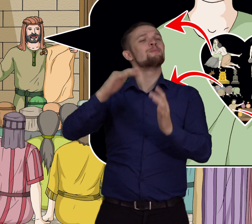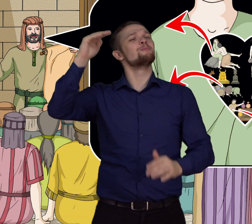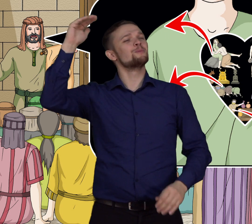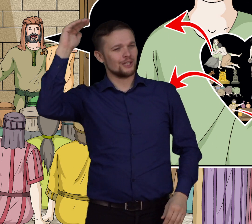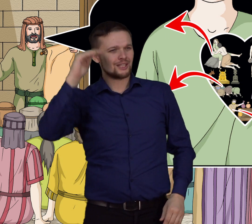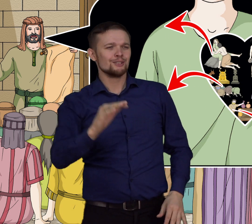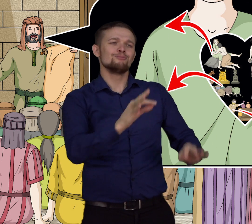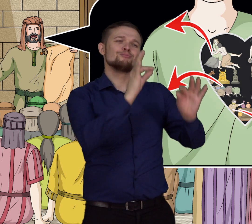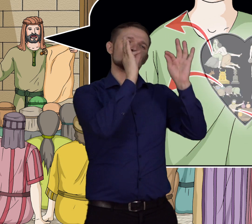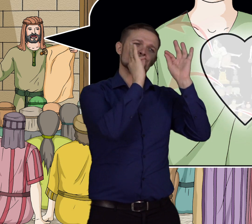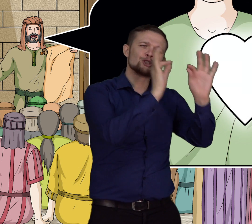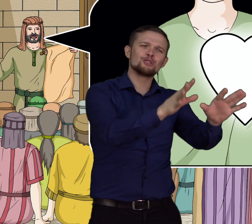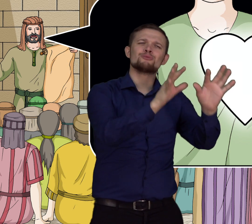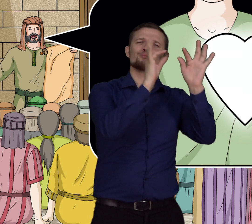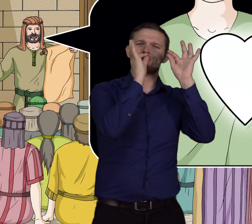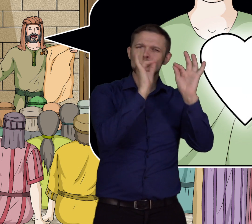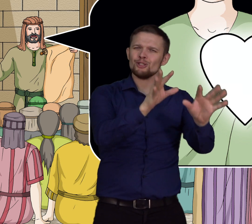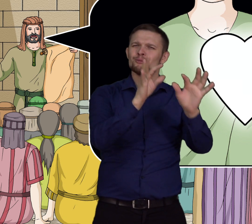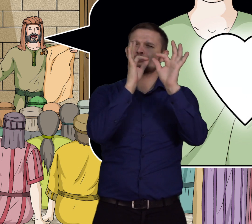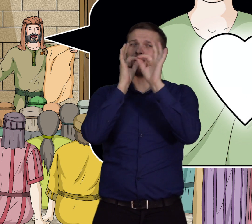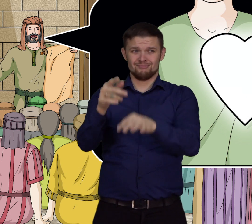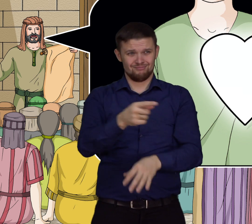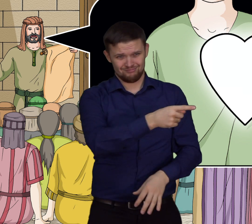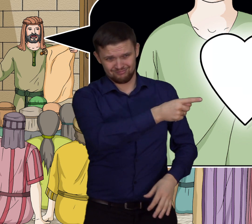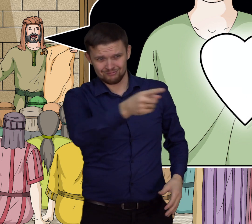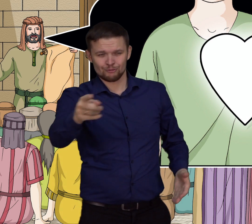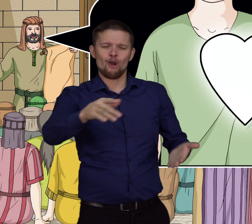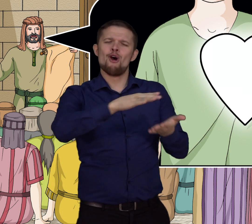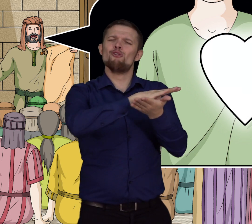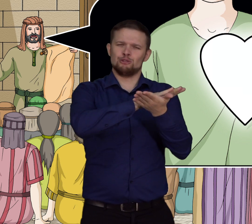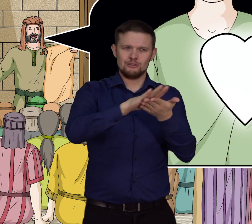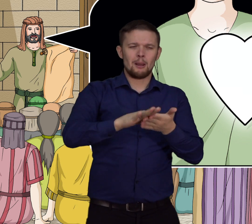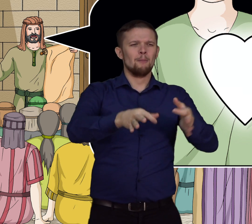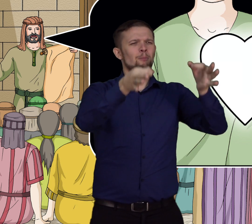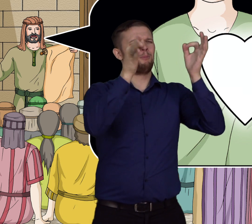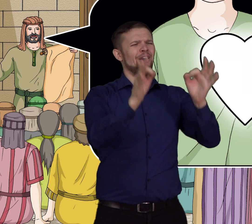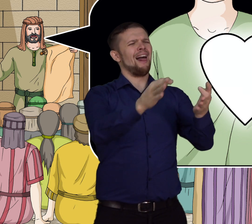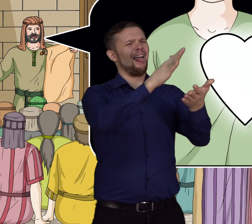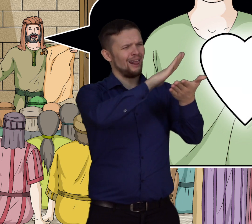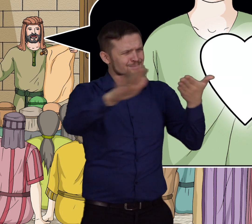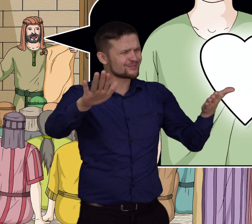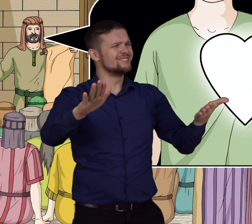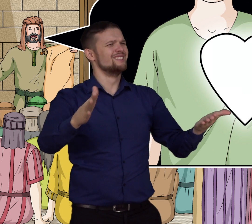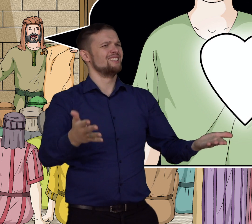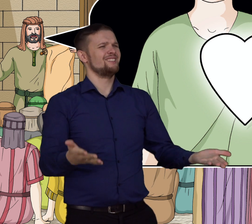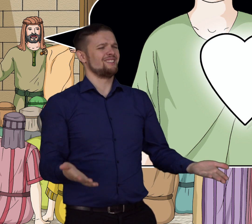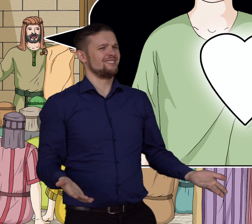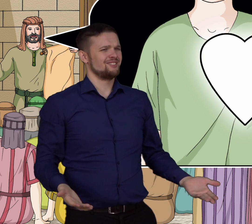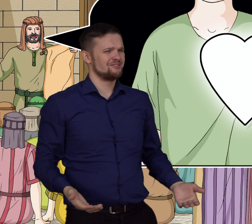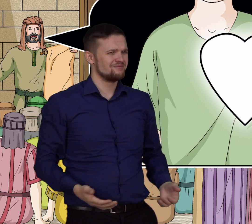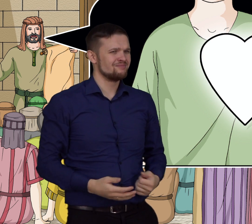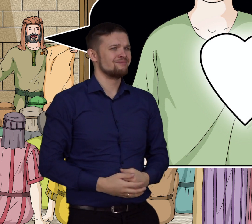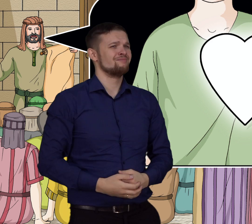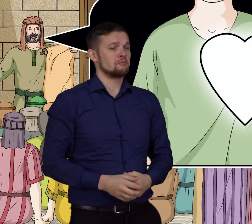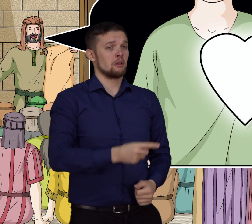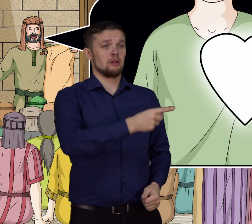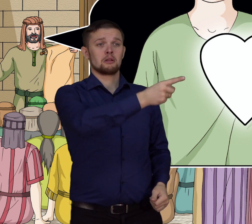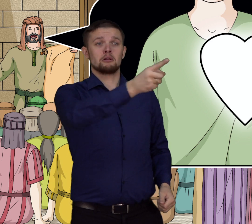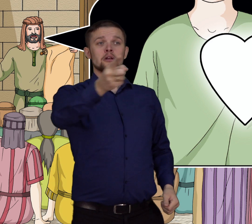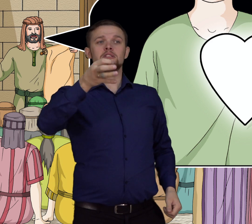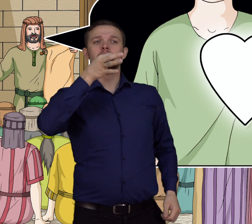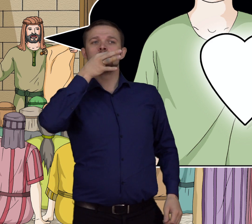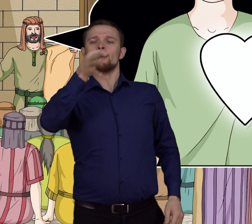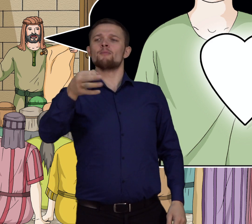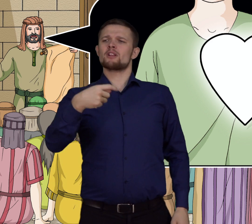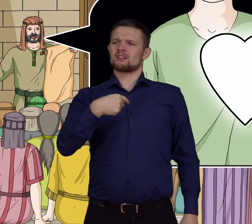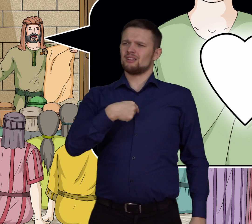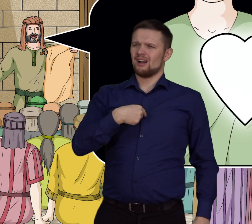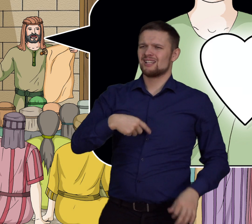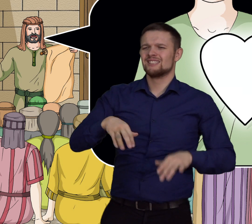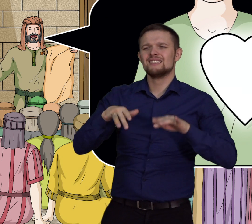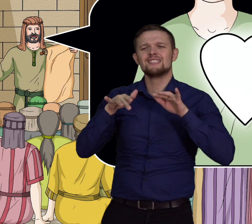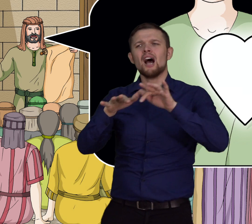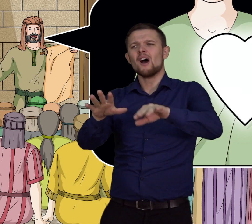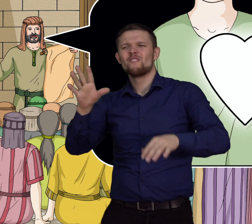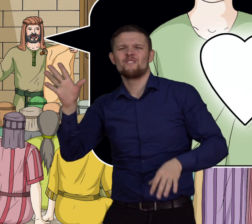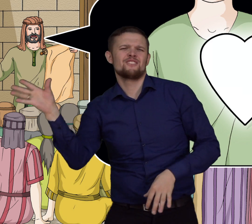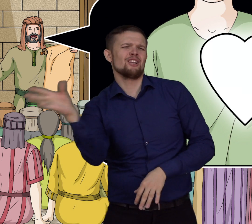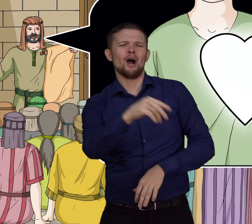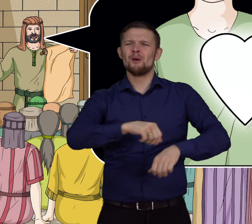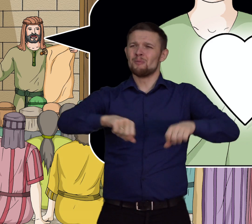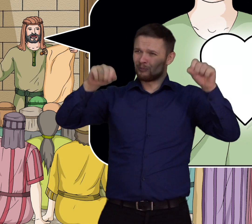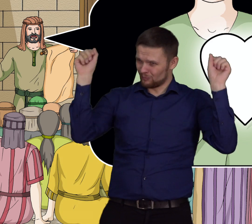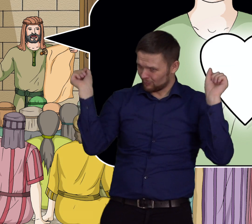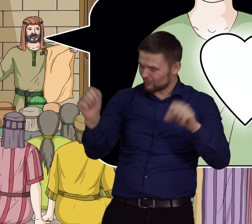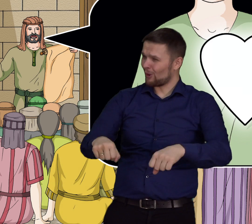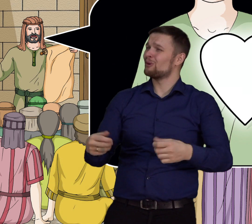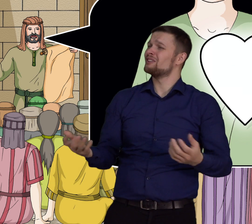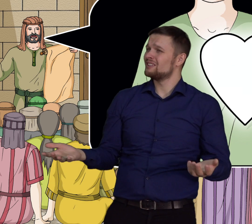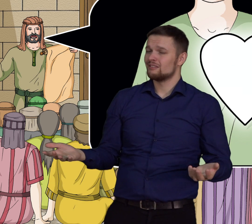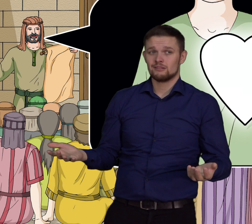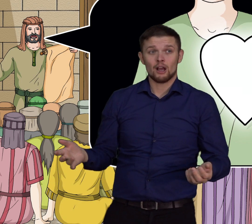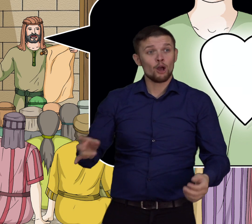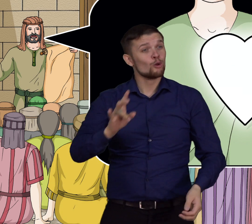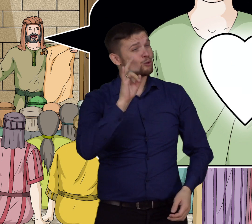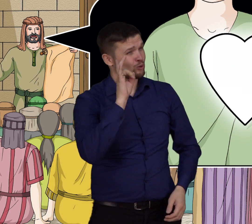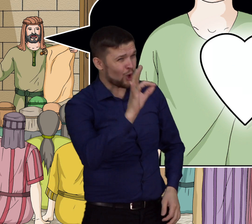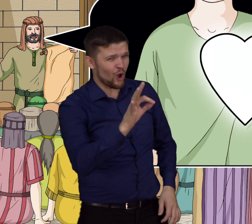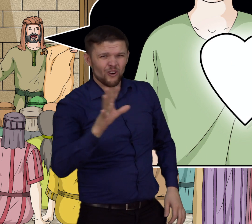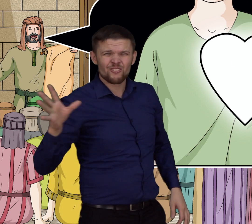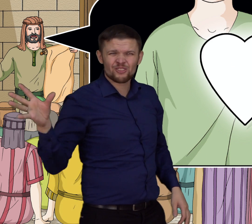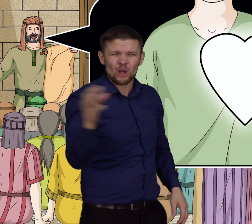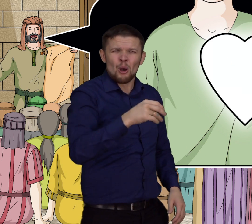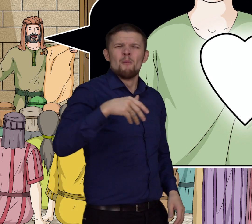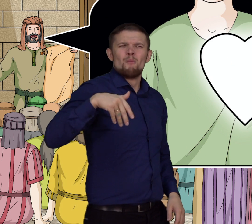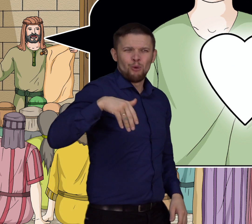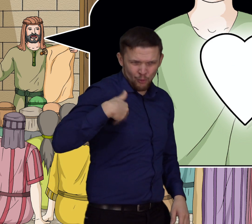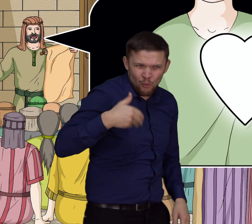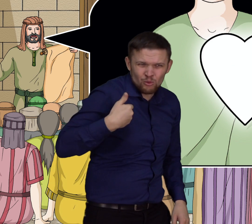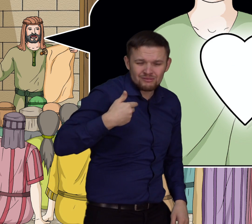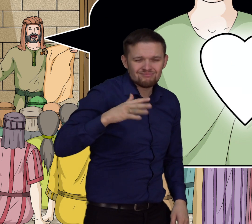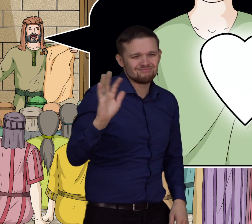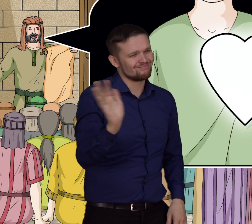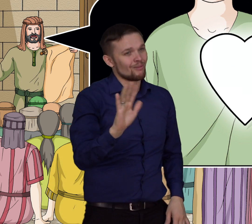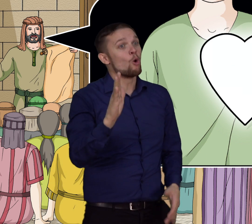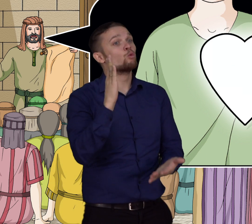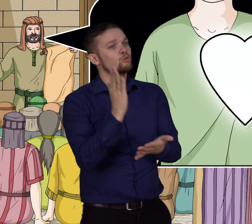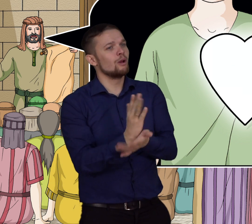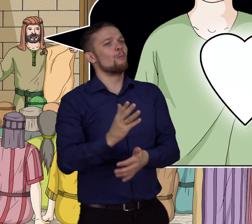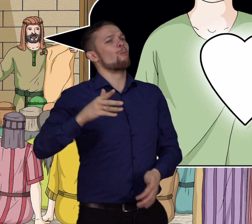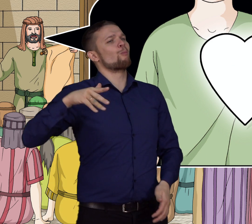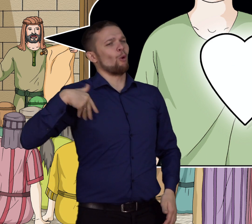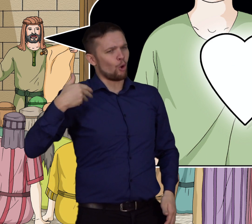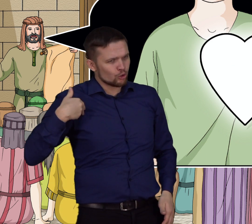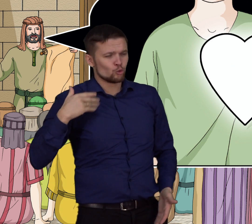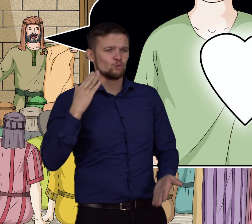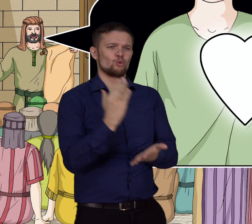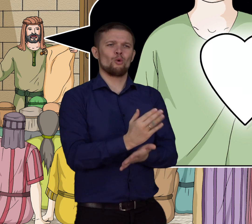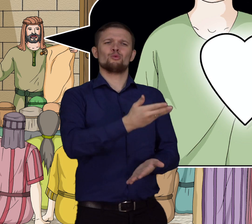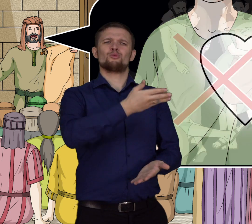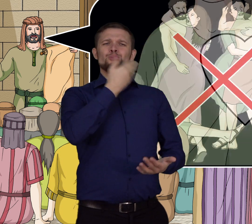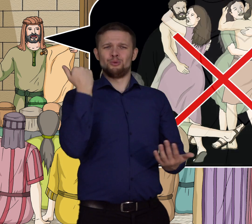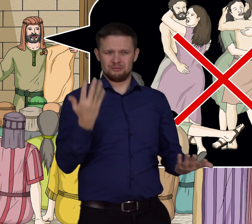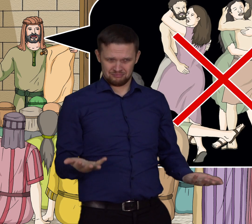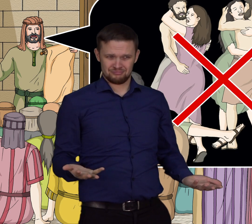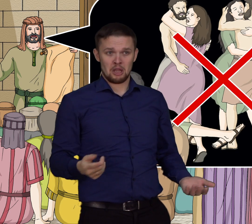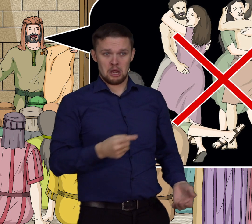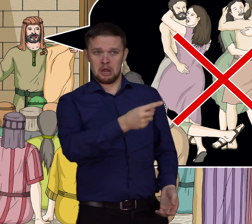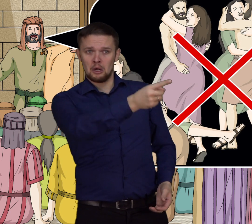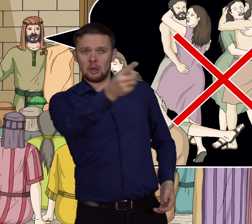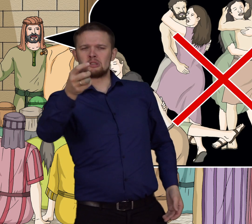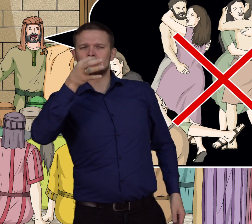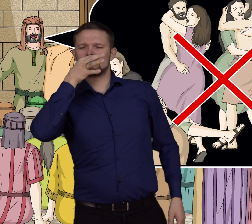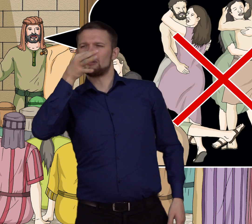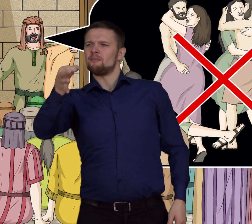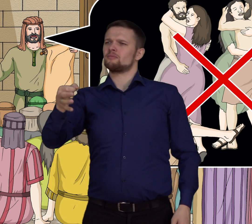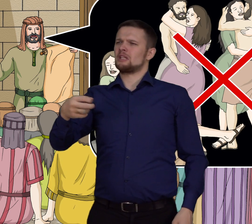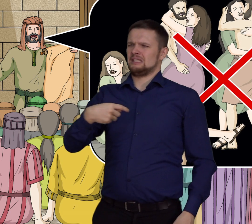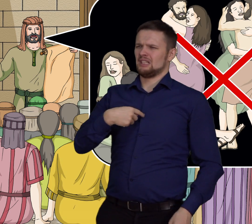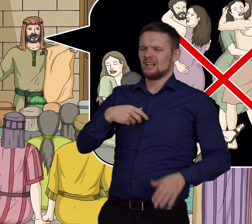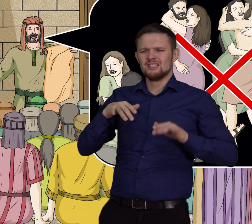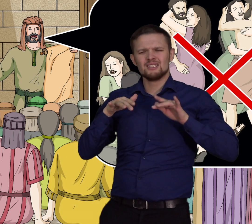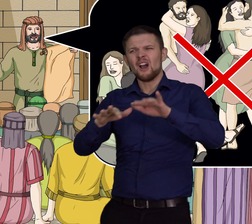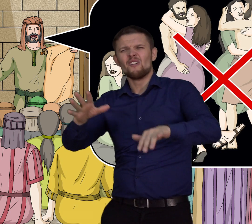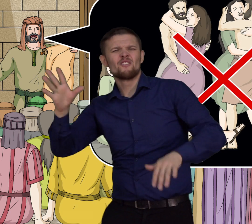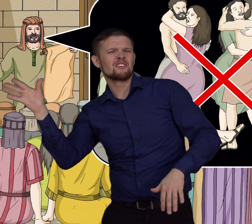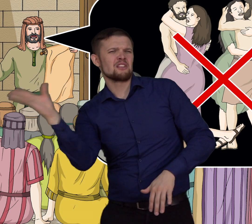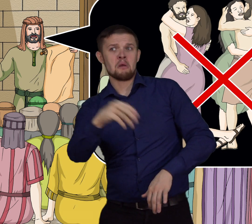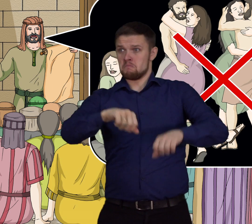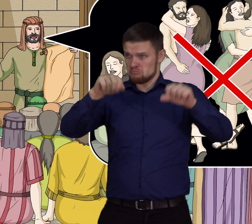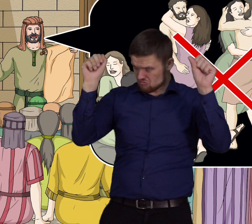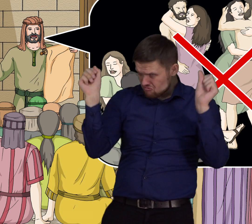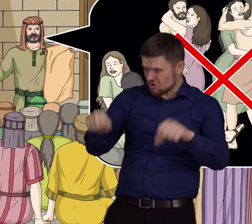But you were washed, you were sanctified, you were justified, in the name of the Lord Jesus Christ and by the Spirit of our God.